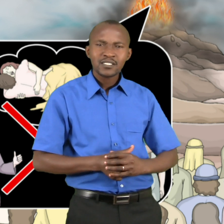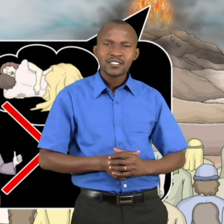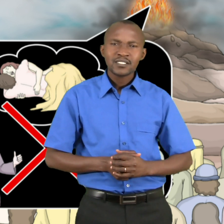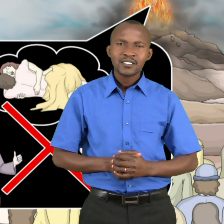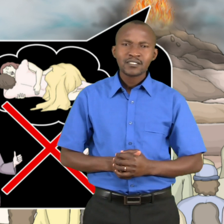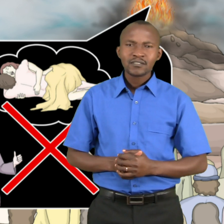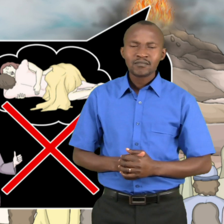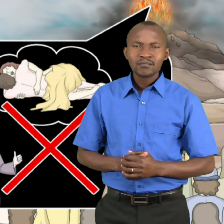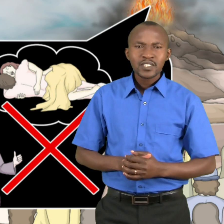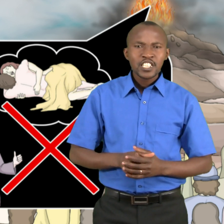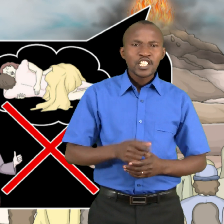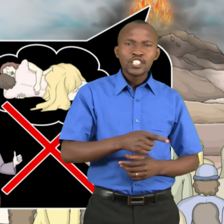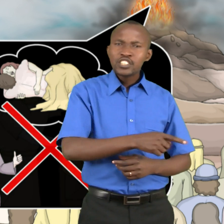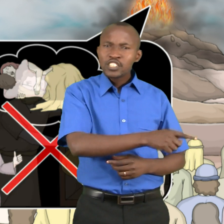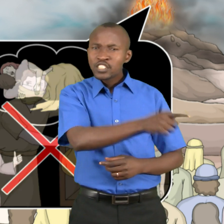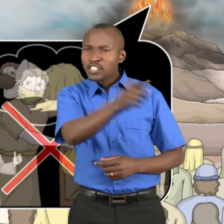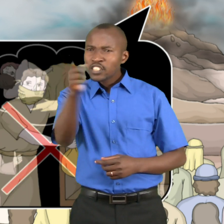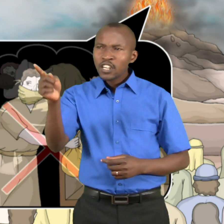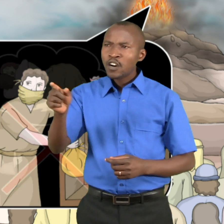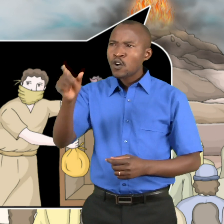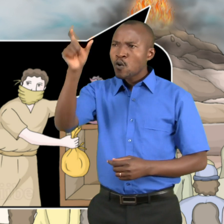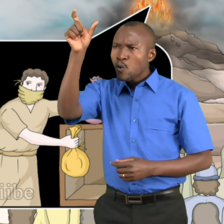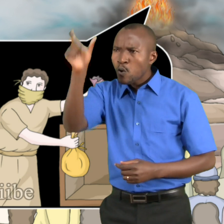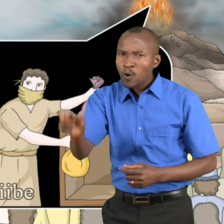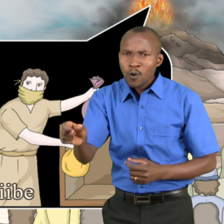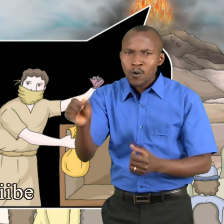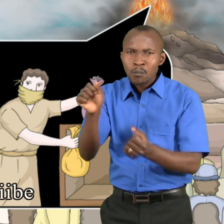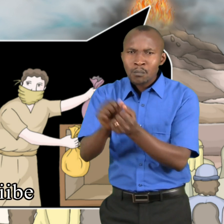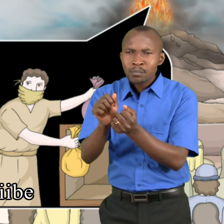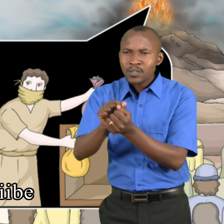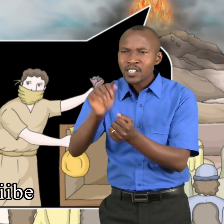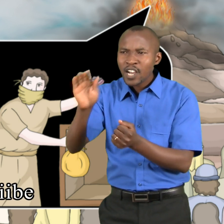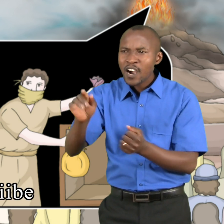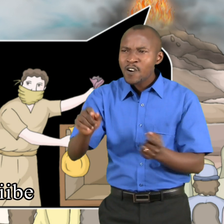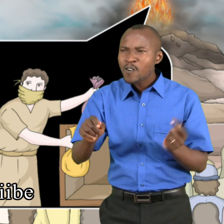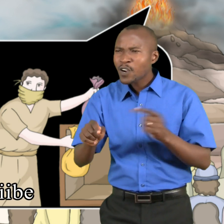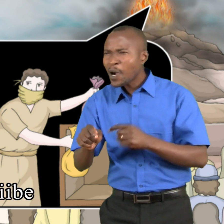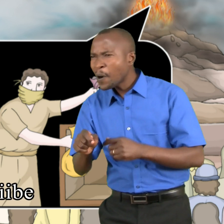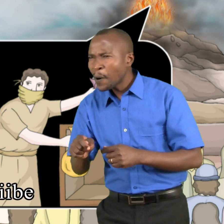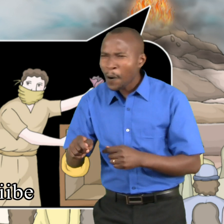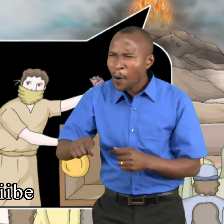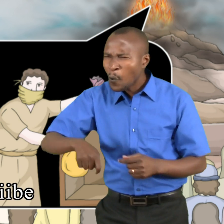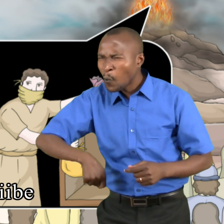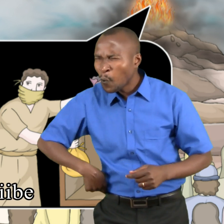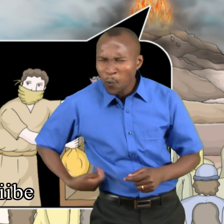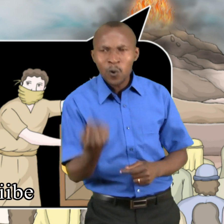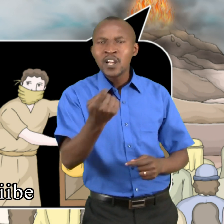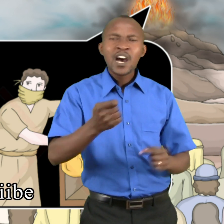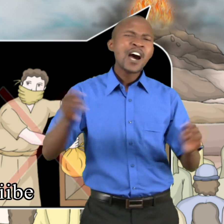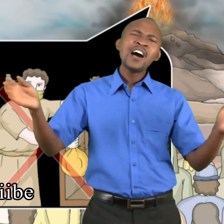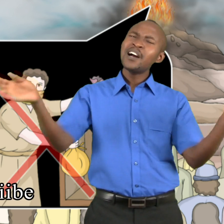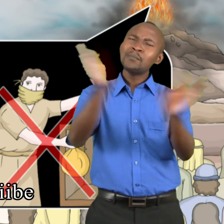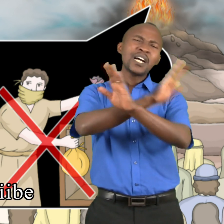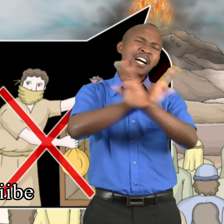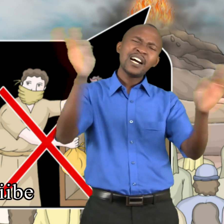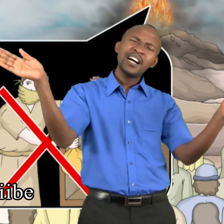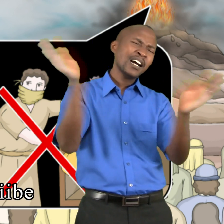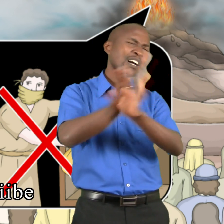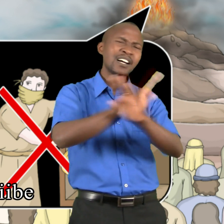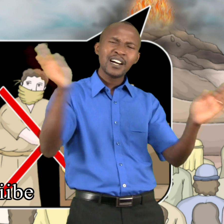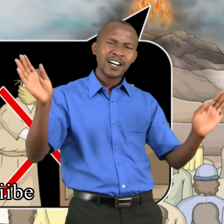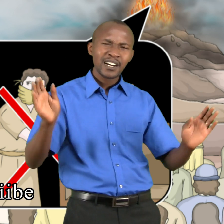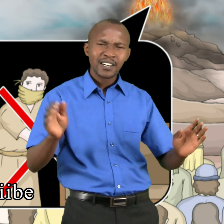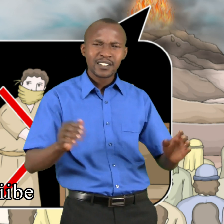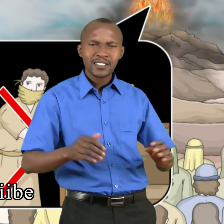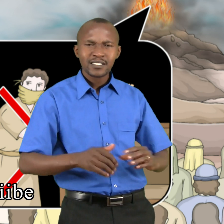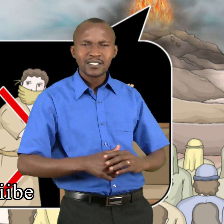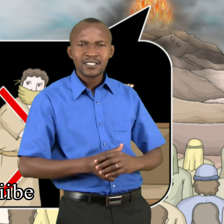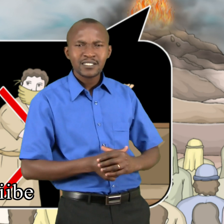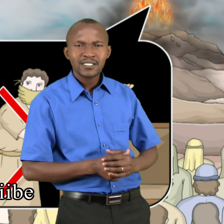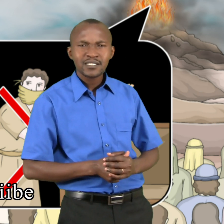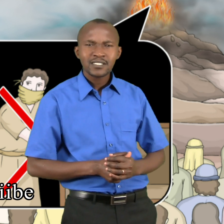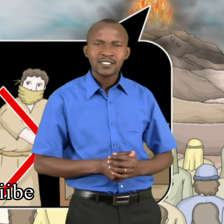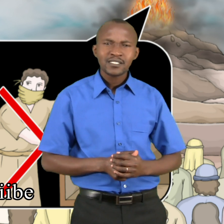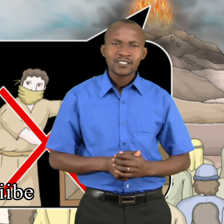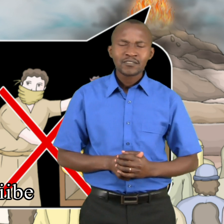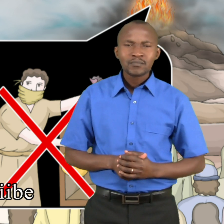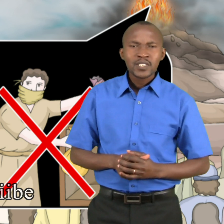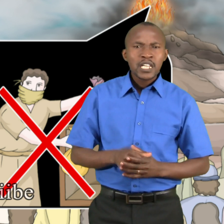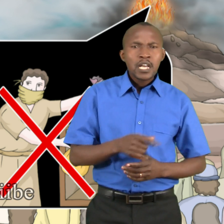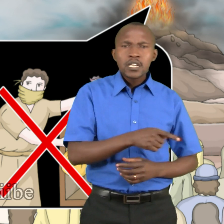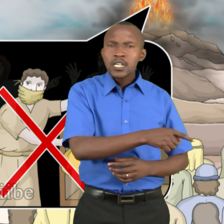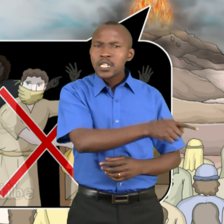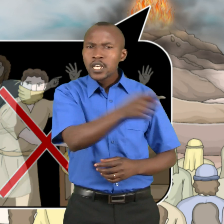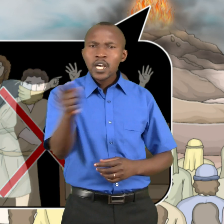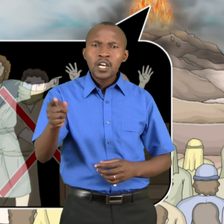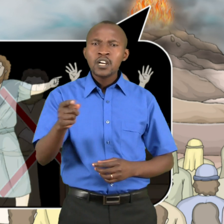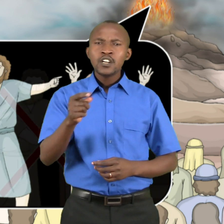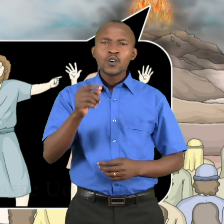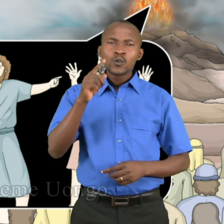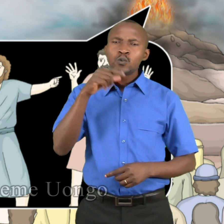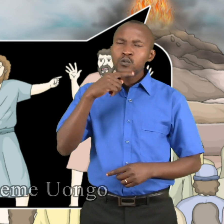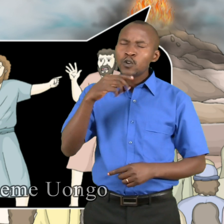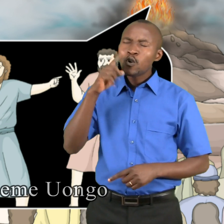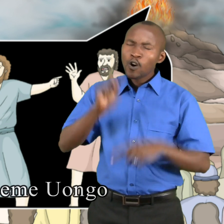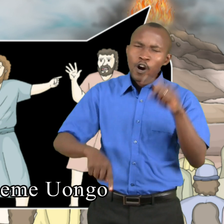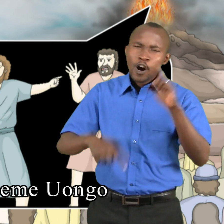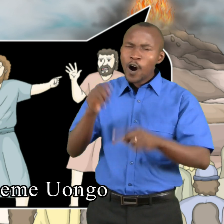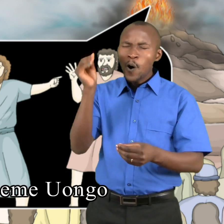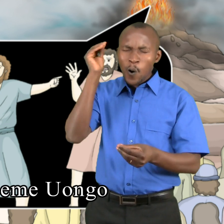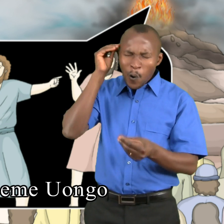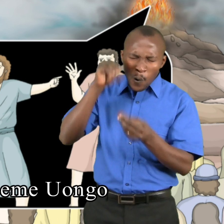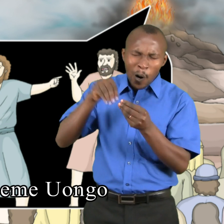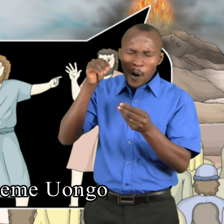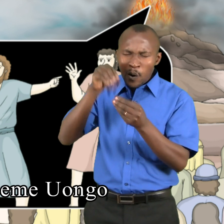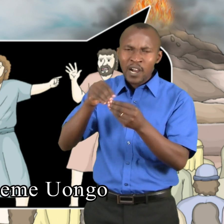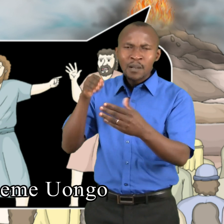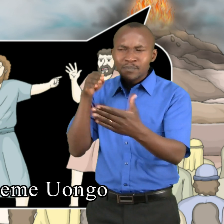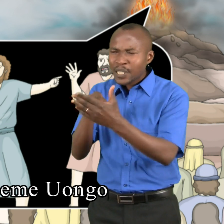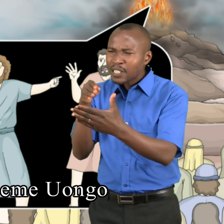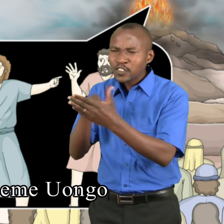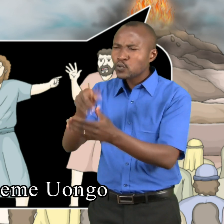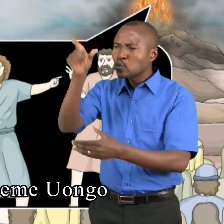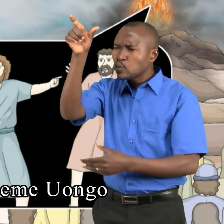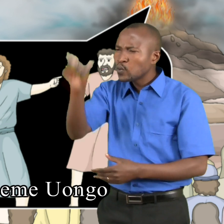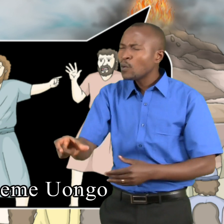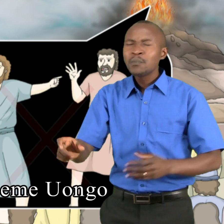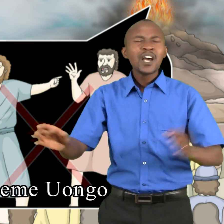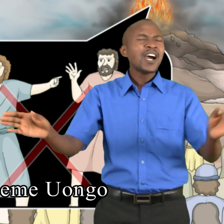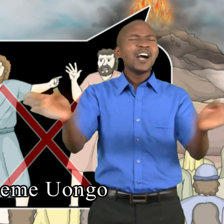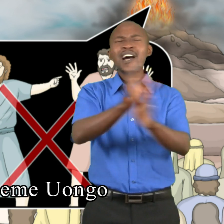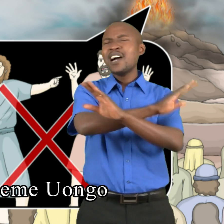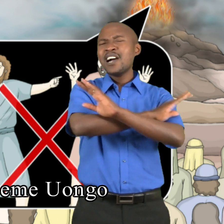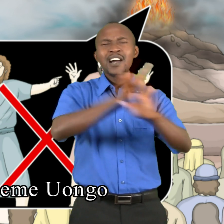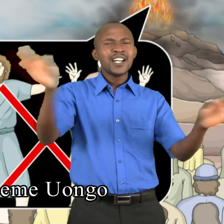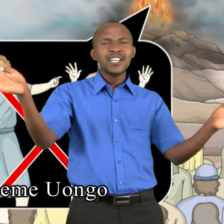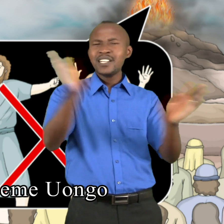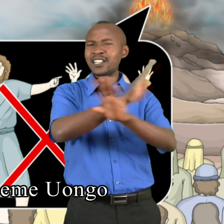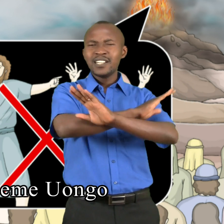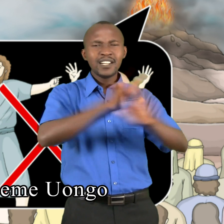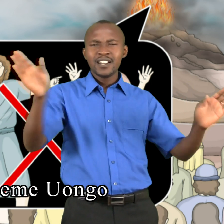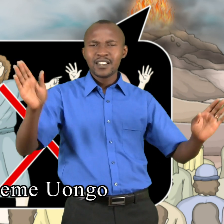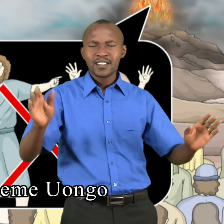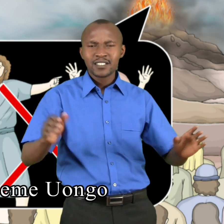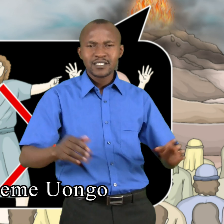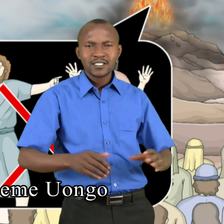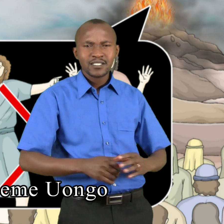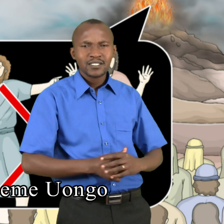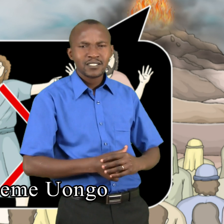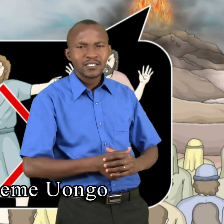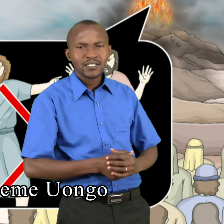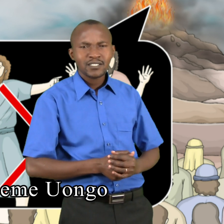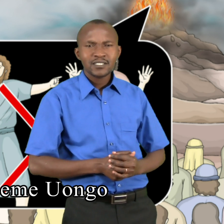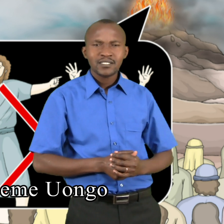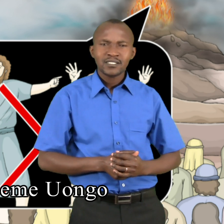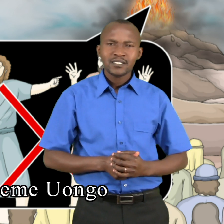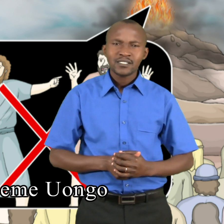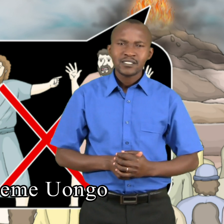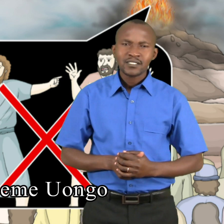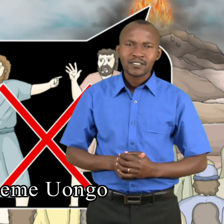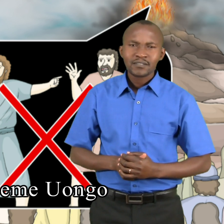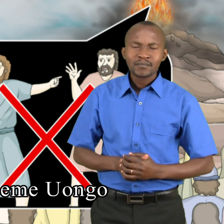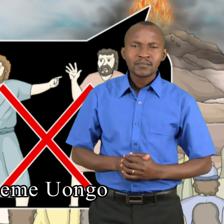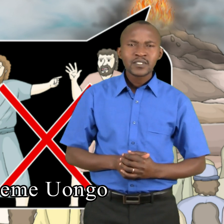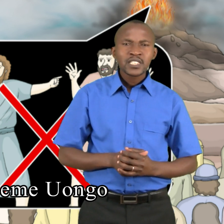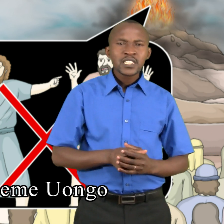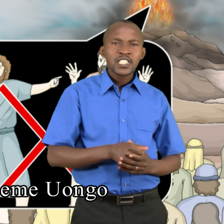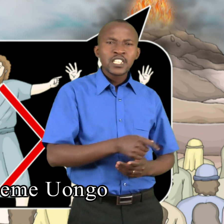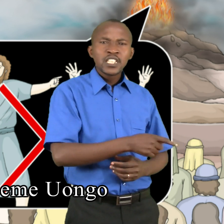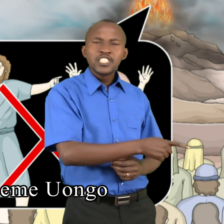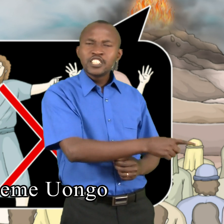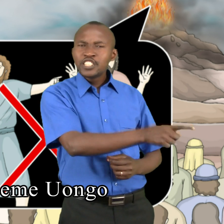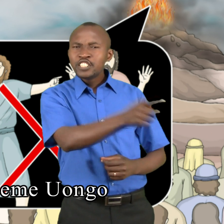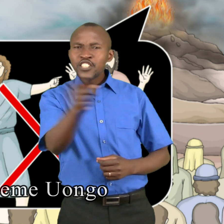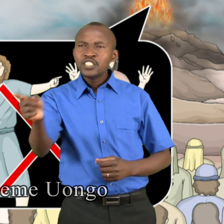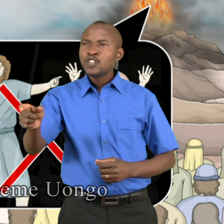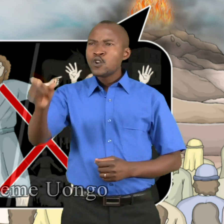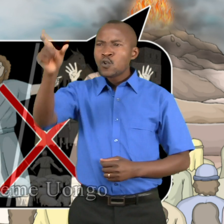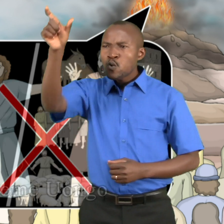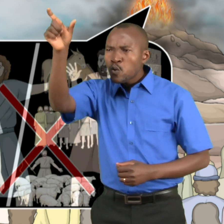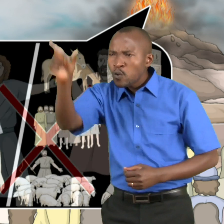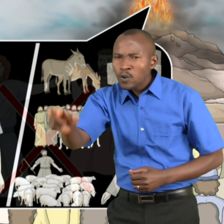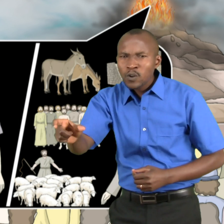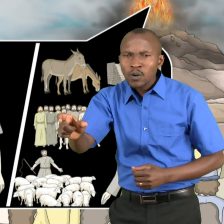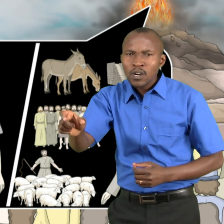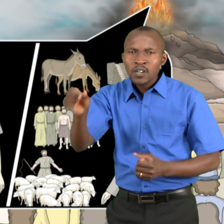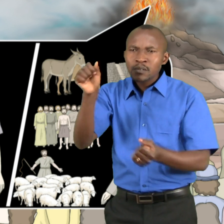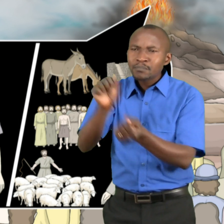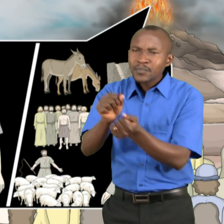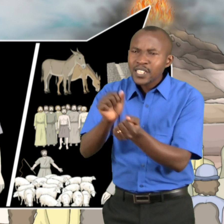You shall not steal. You shall not bear false witness against your neighbor.